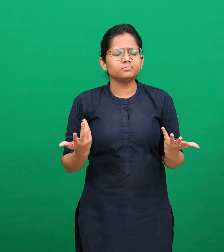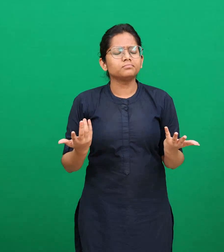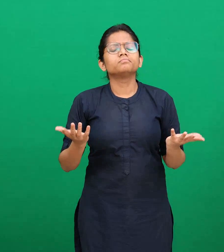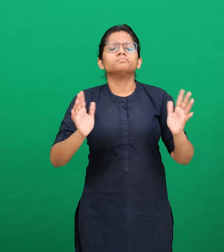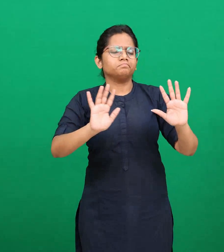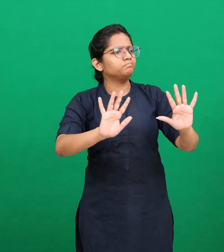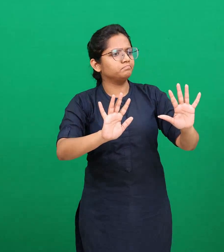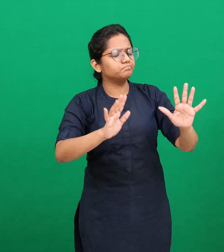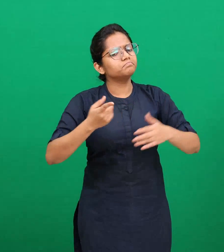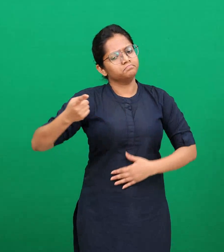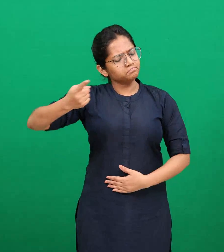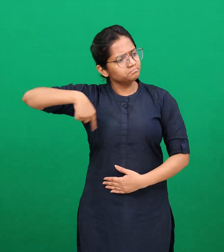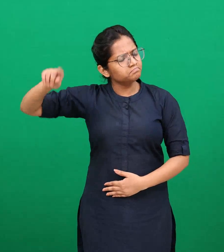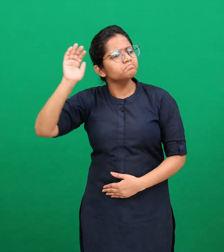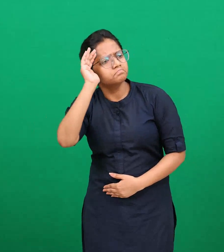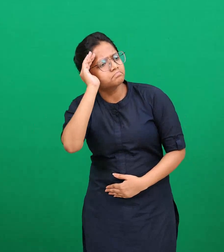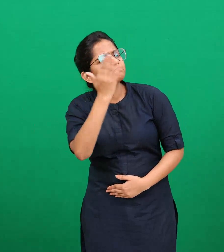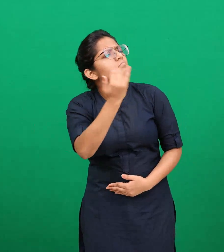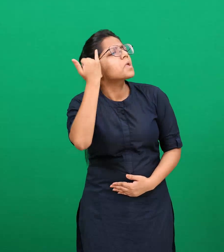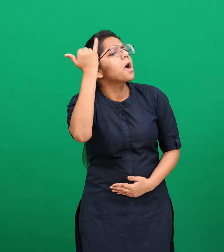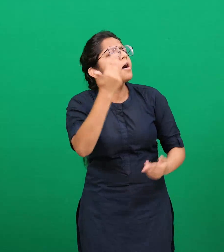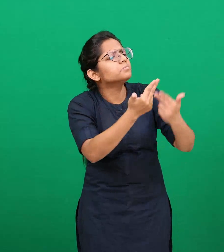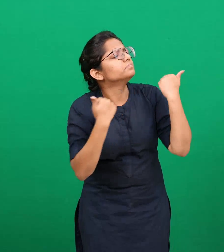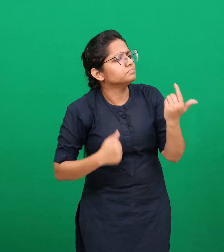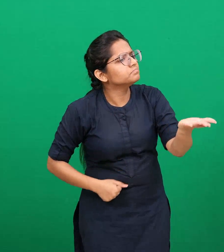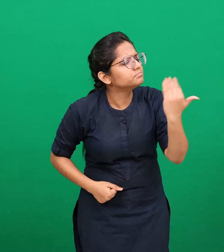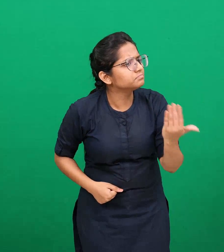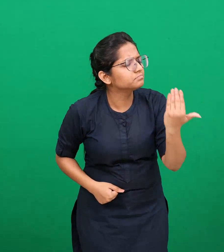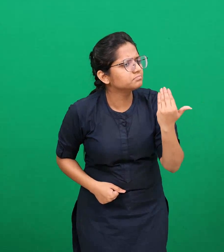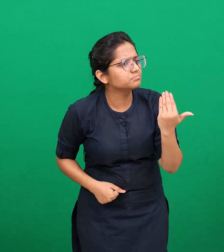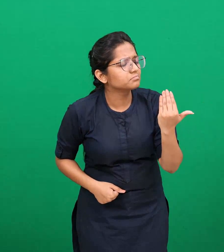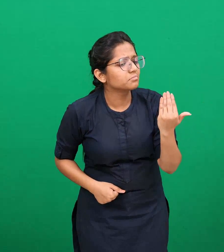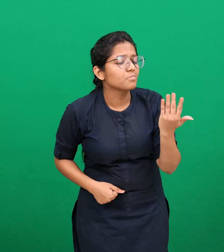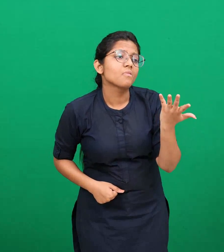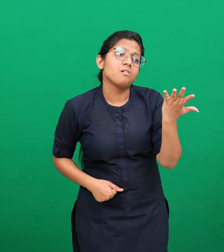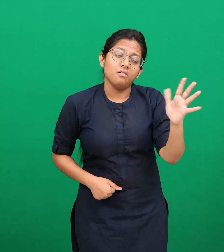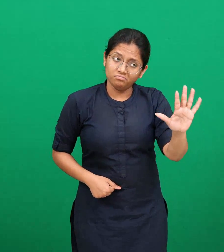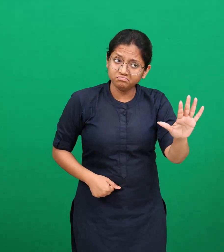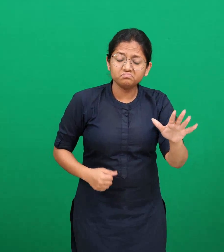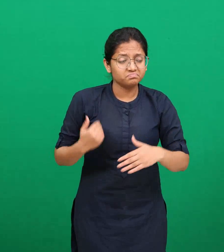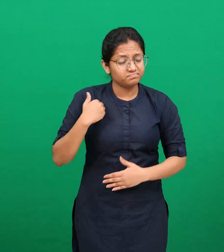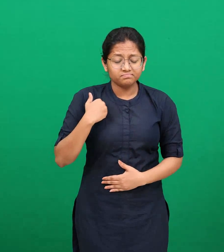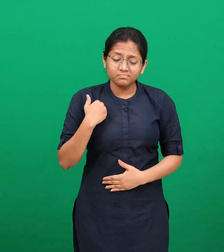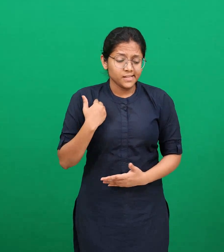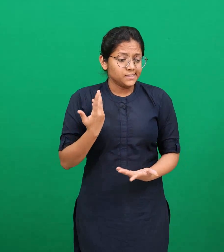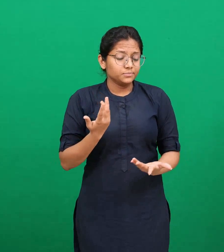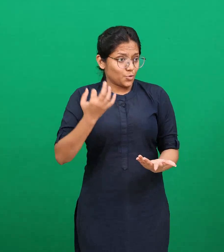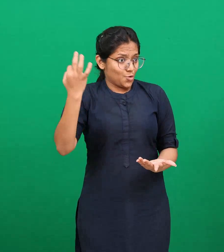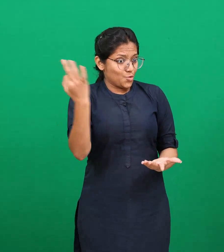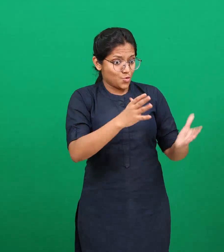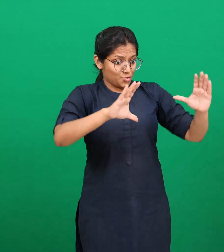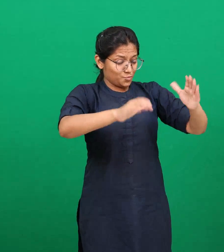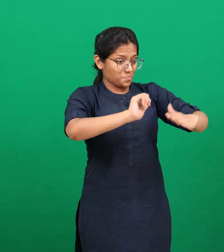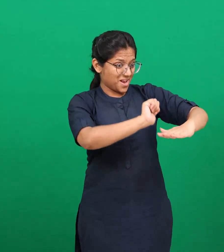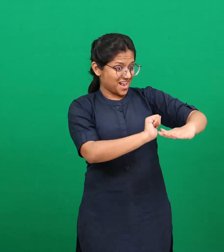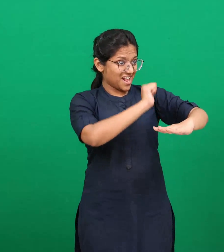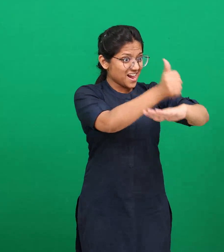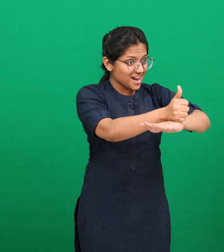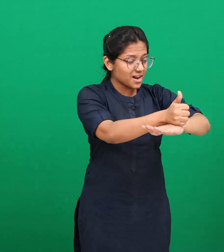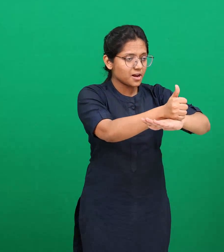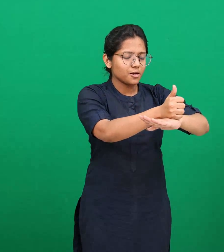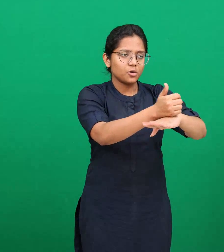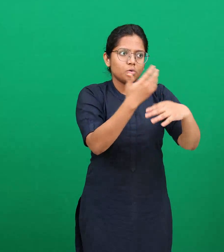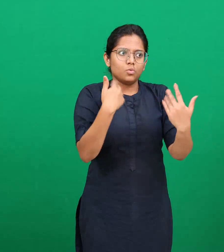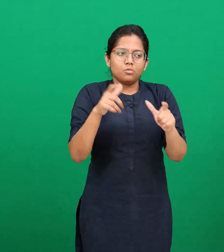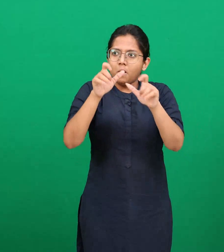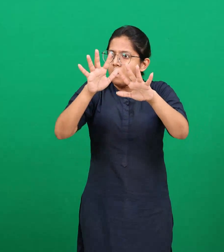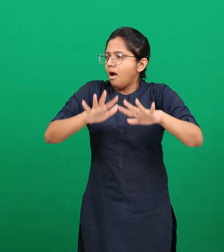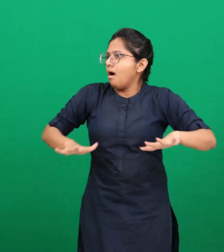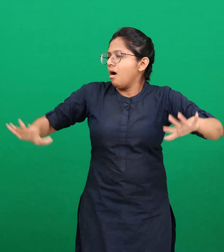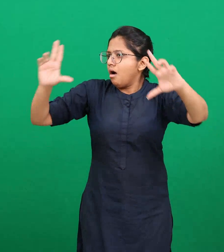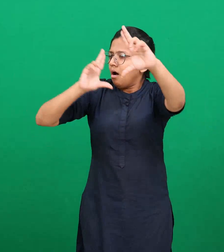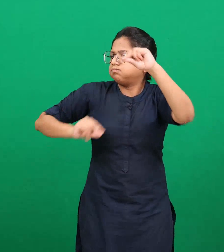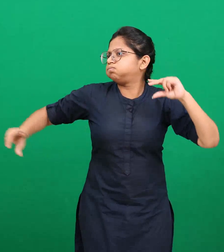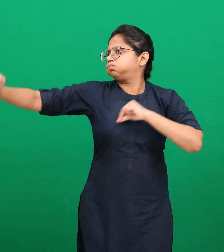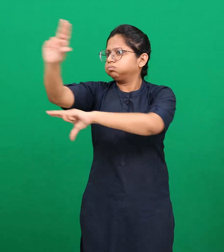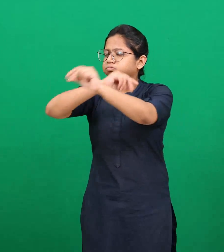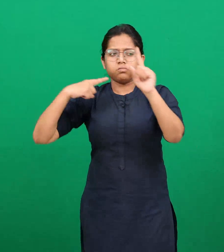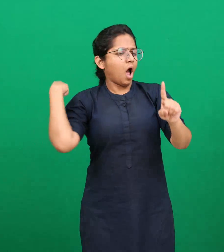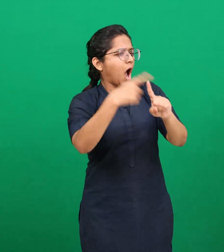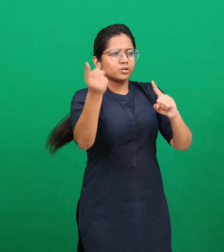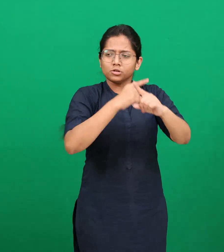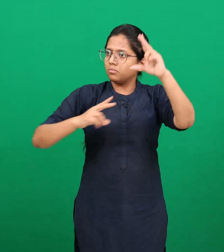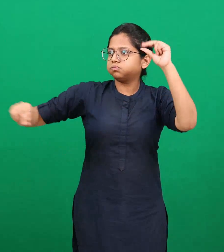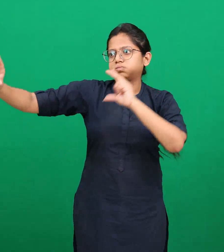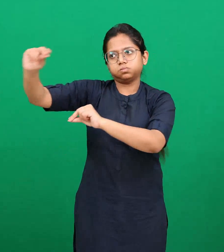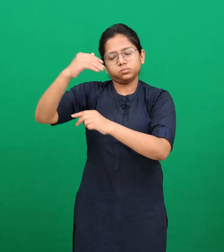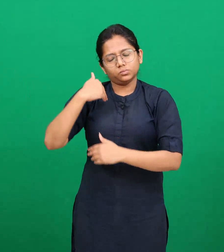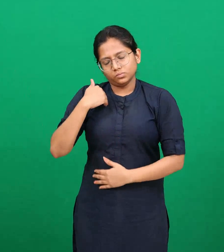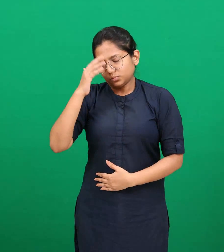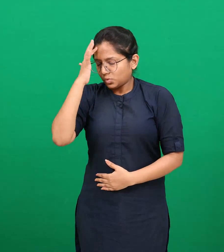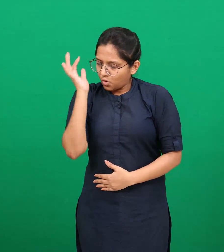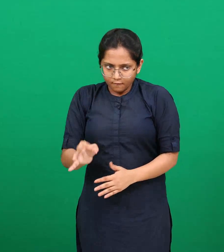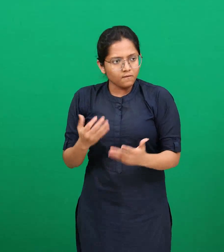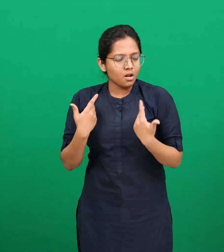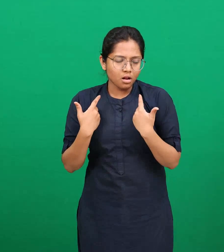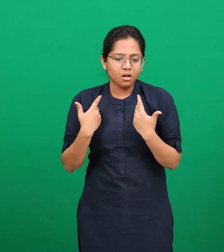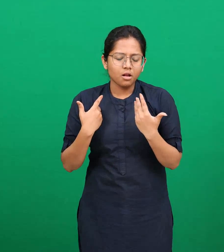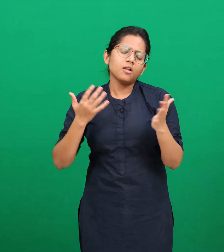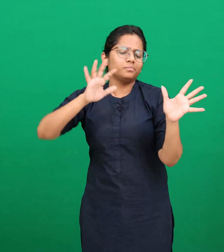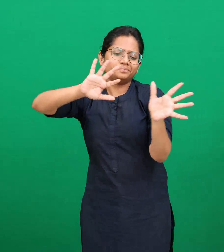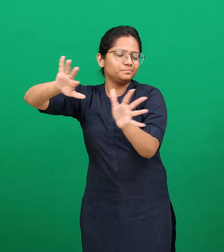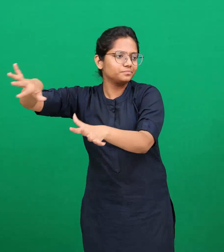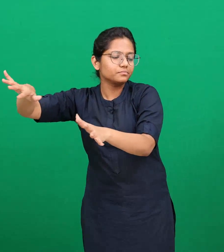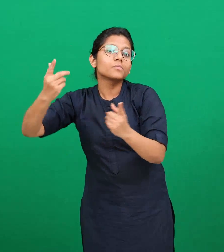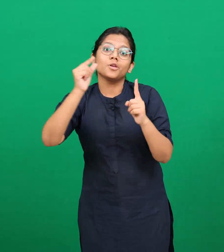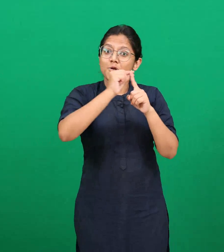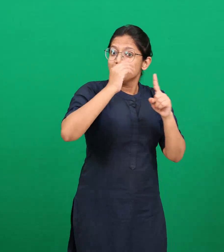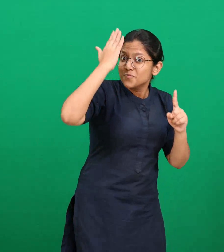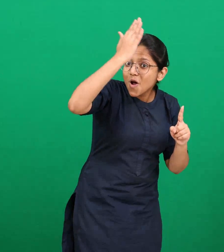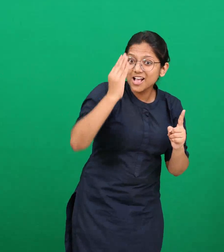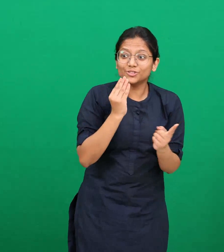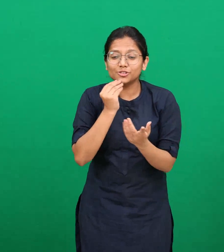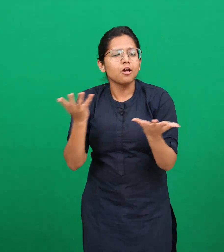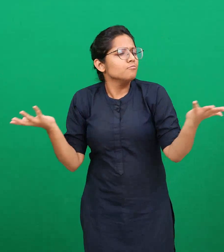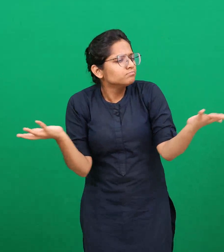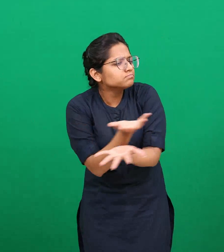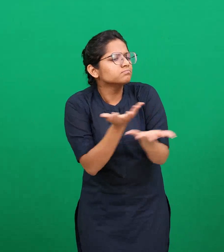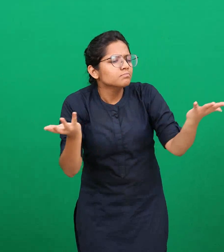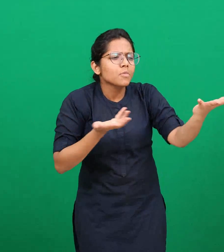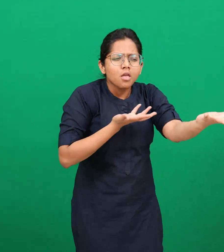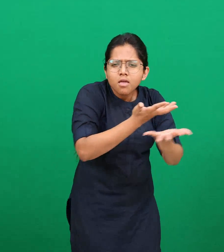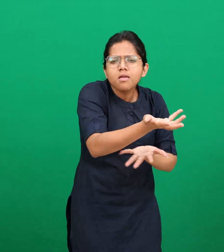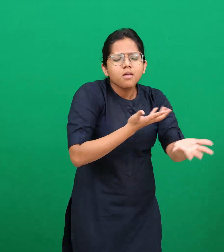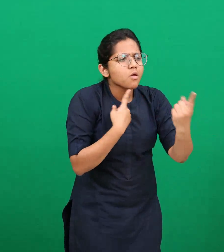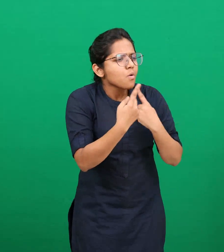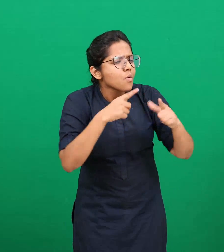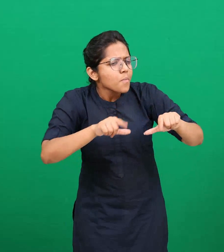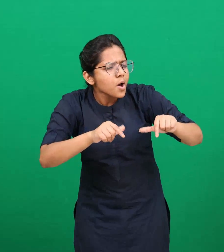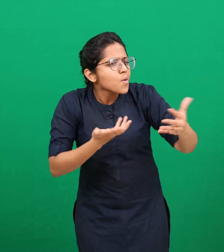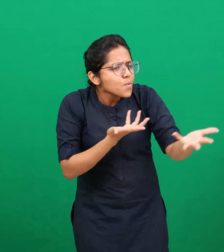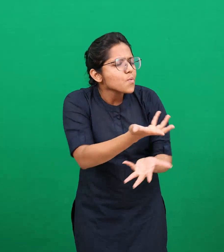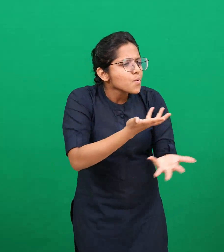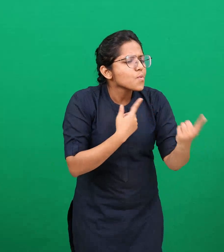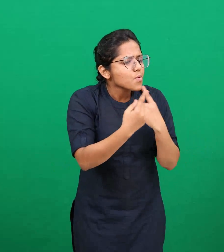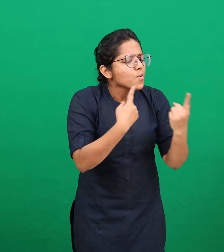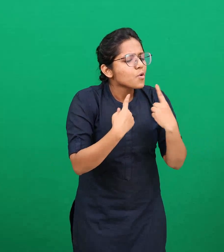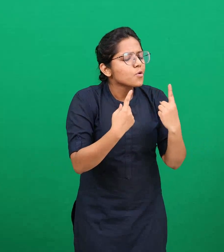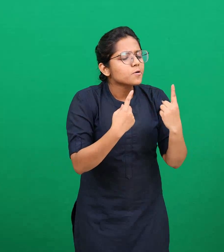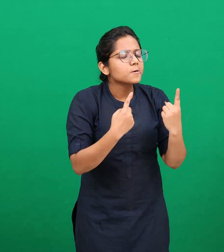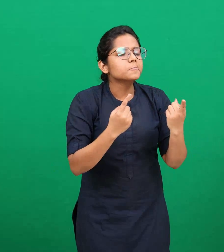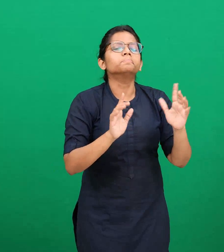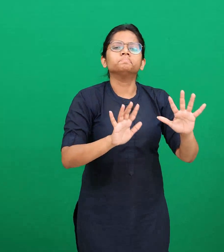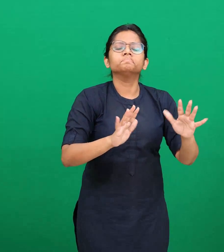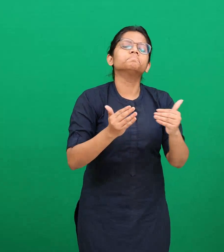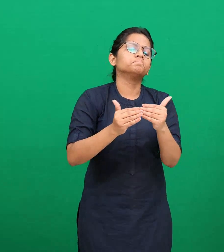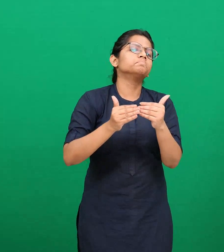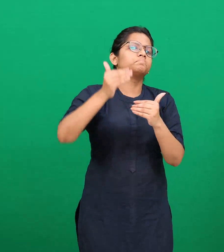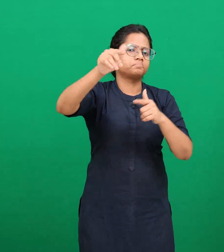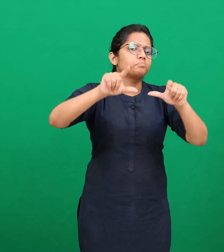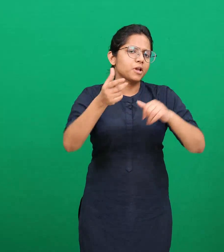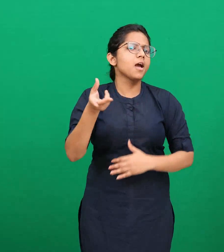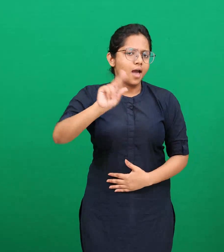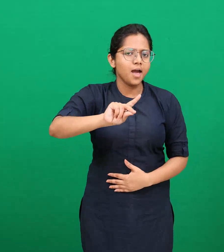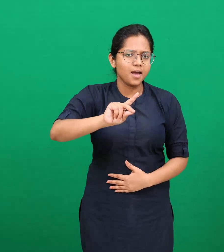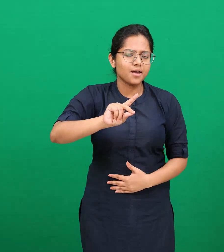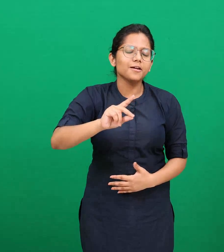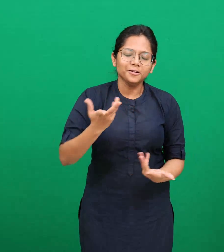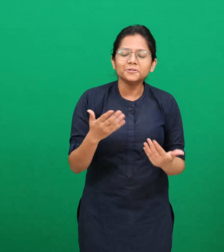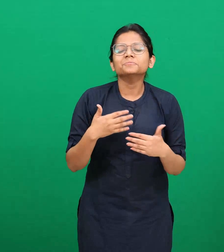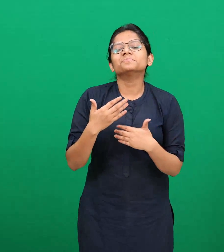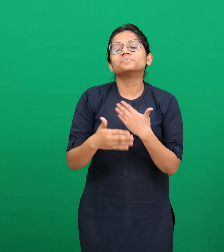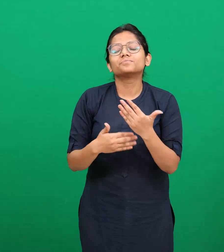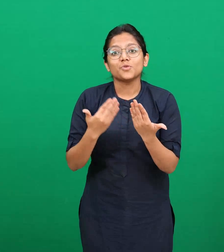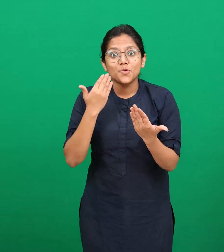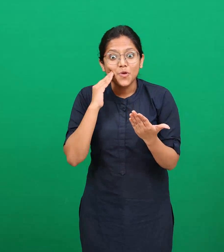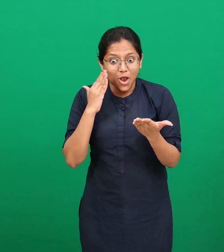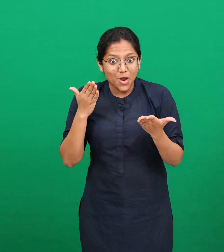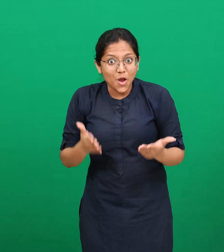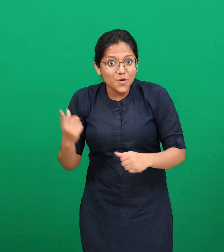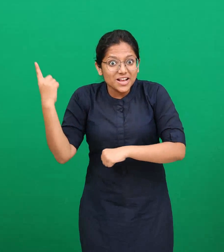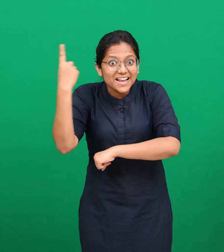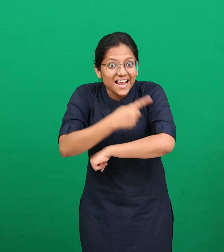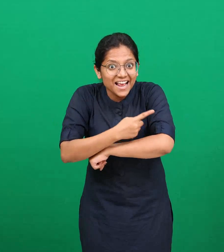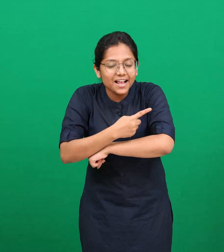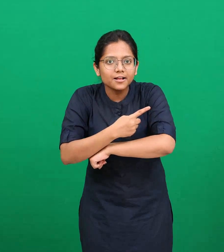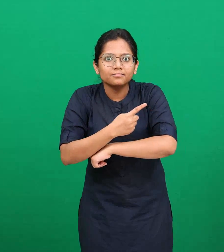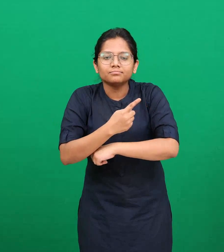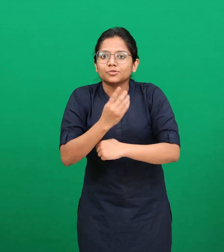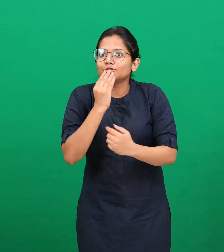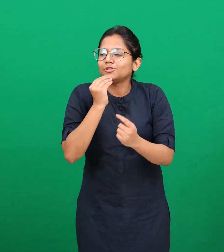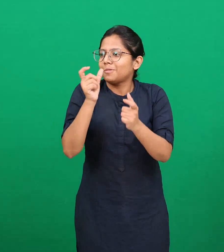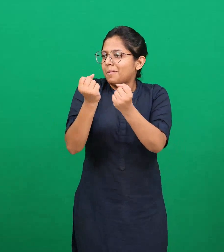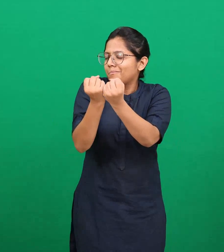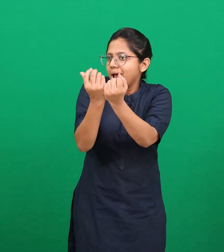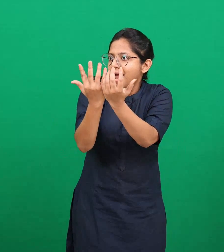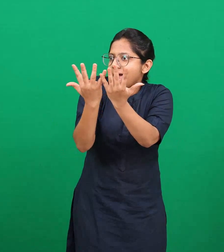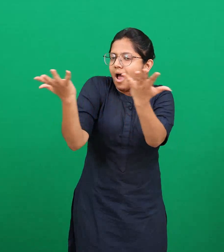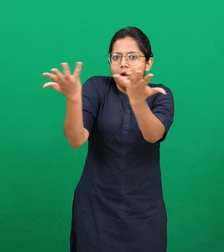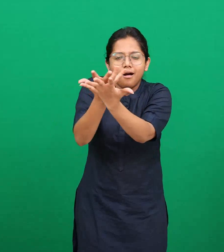But we consider your views worth hearing, because we know that people everywhere are speaking against this sect."